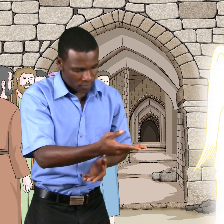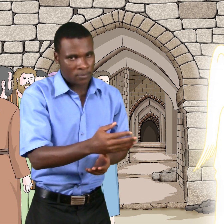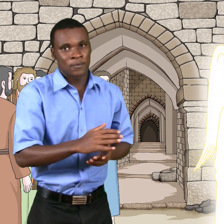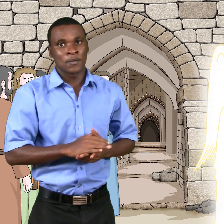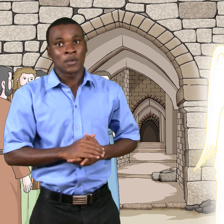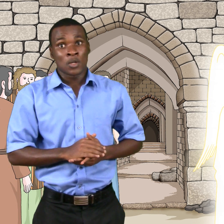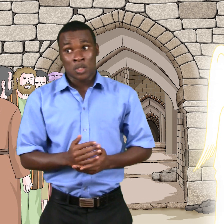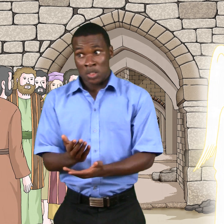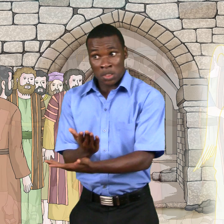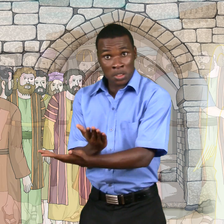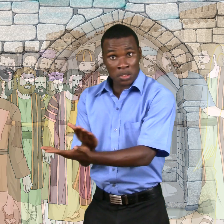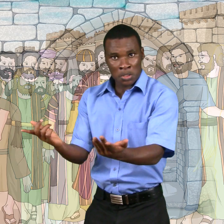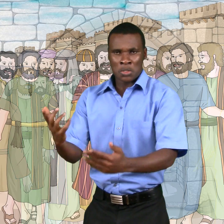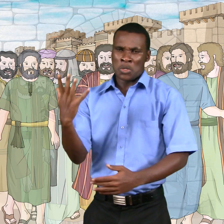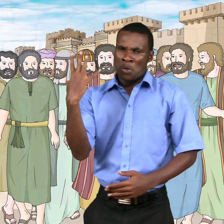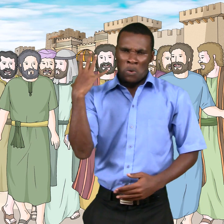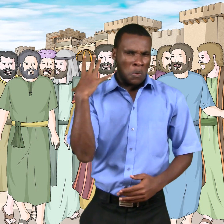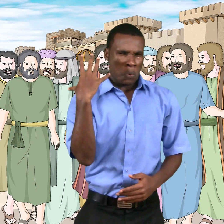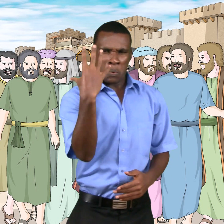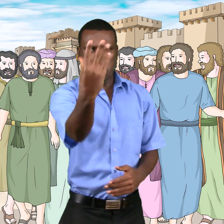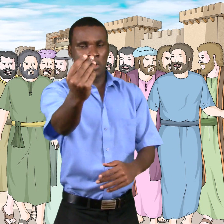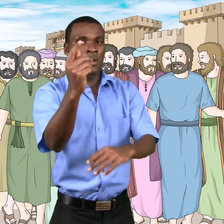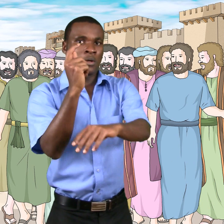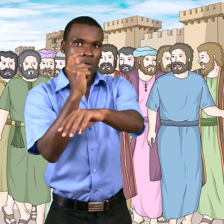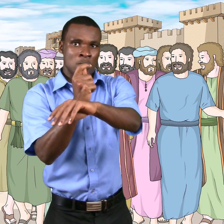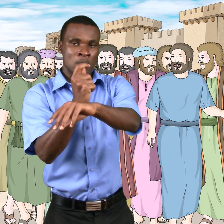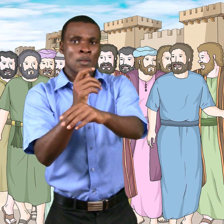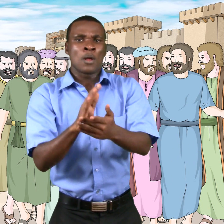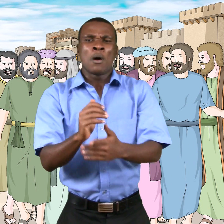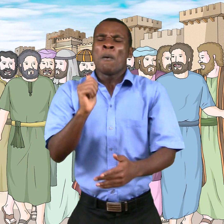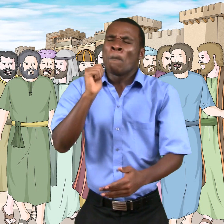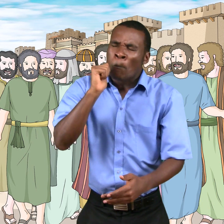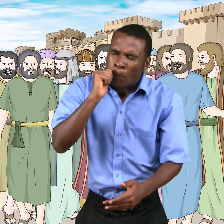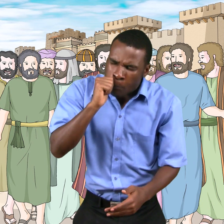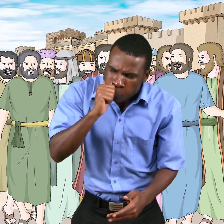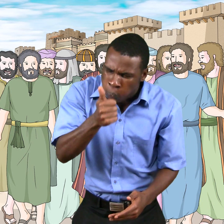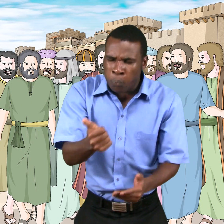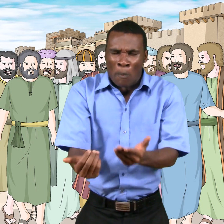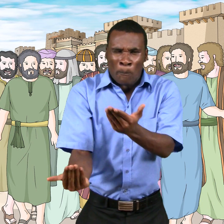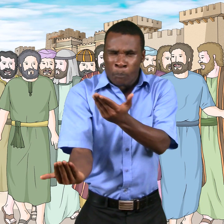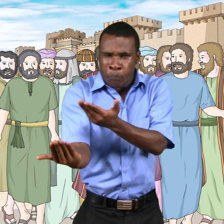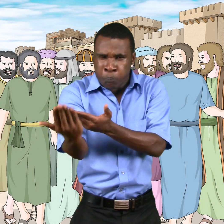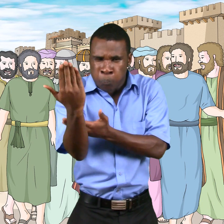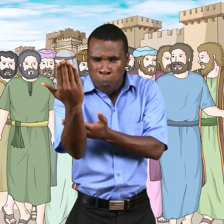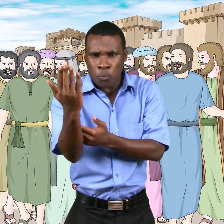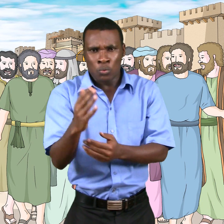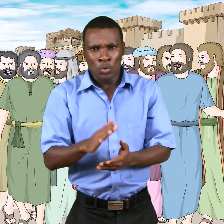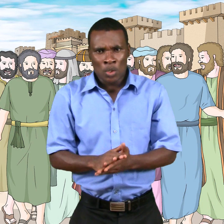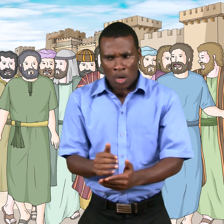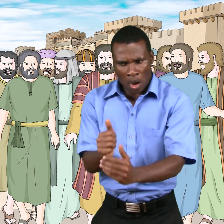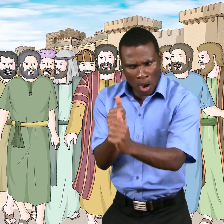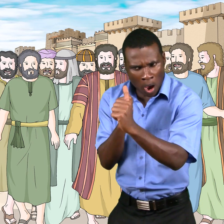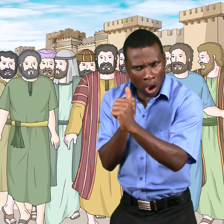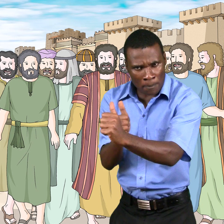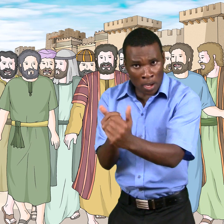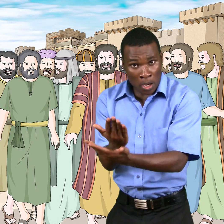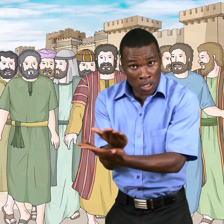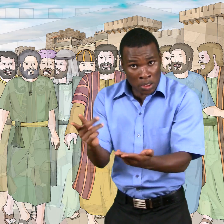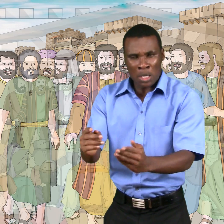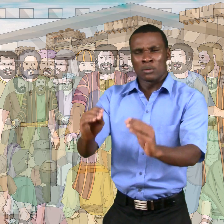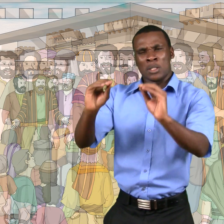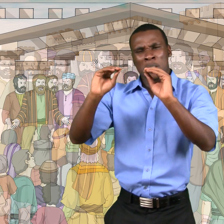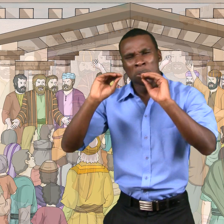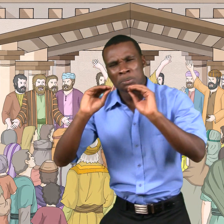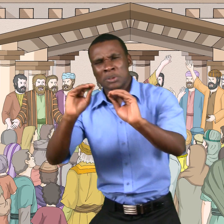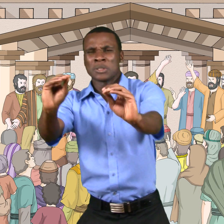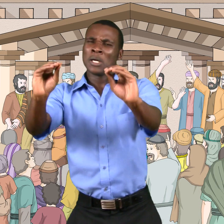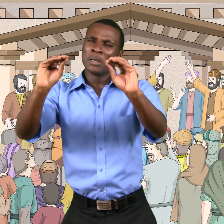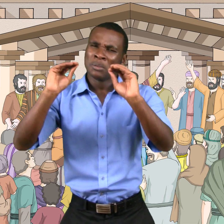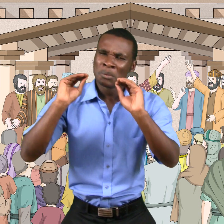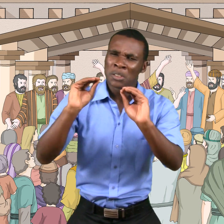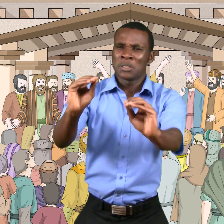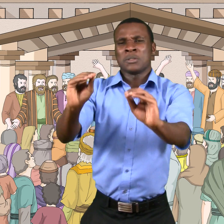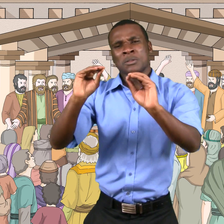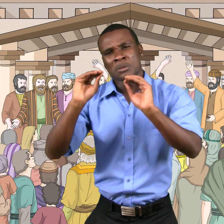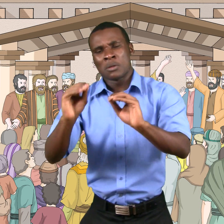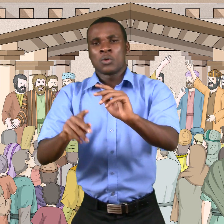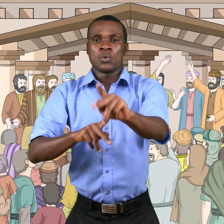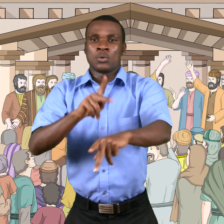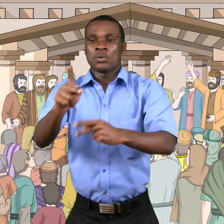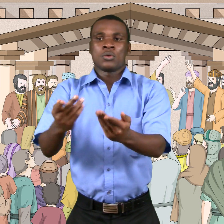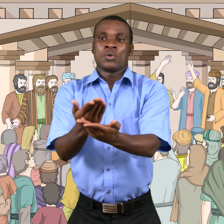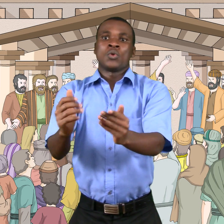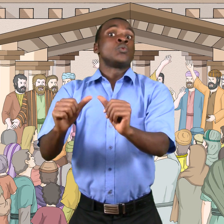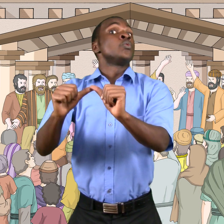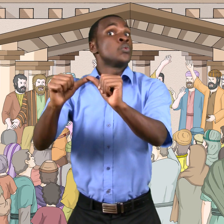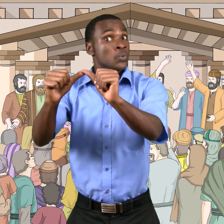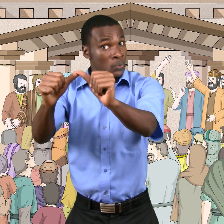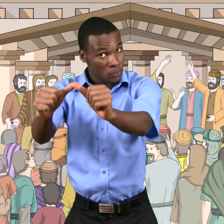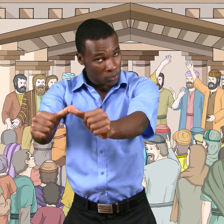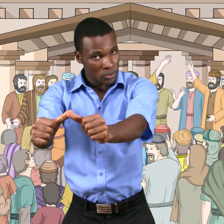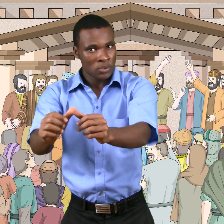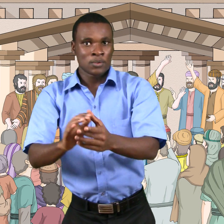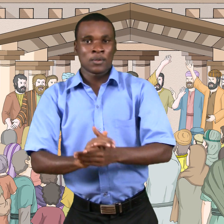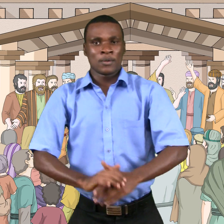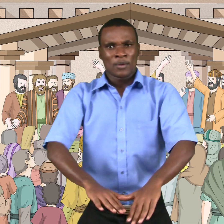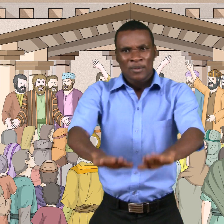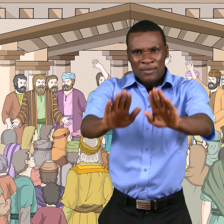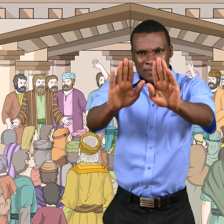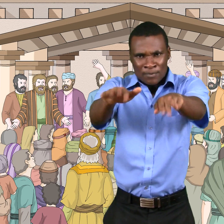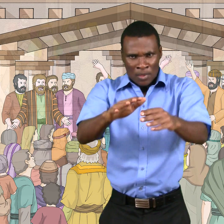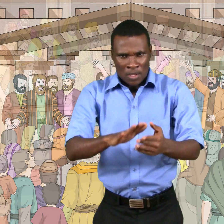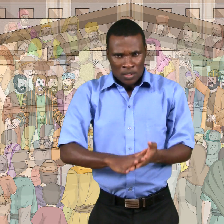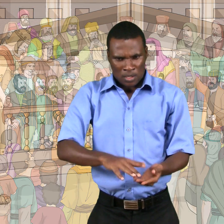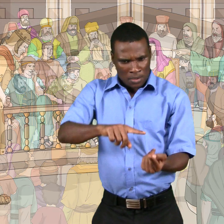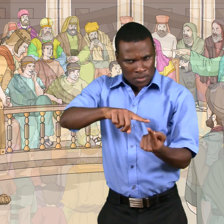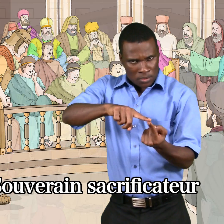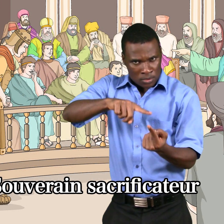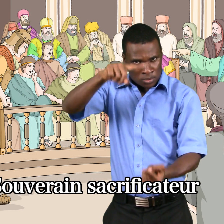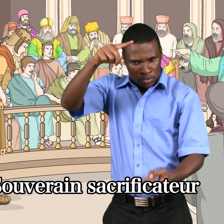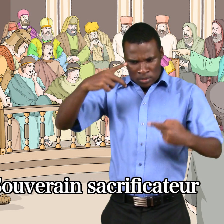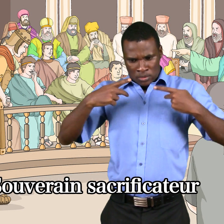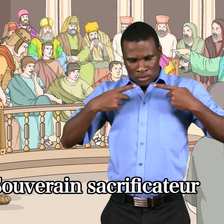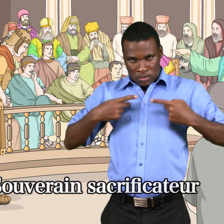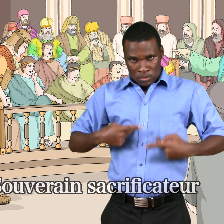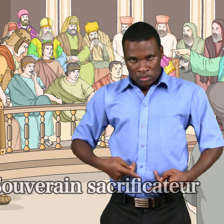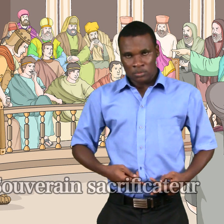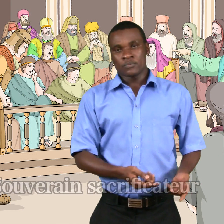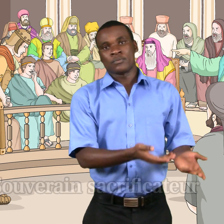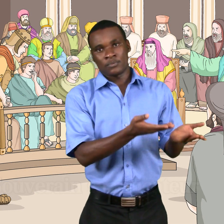At daybreak the apostles entered the temple courts as they had been told and began to teach the people.